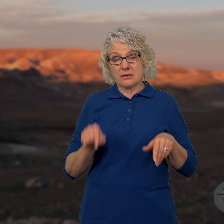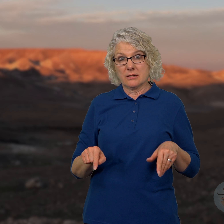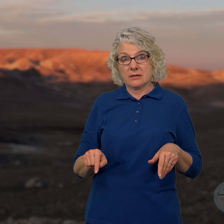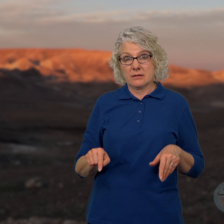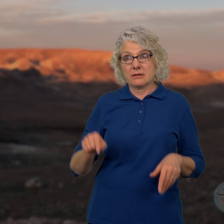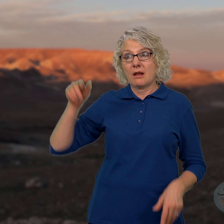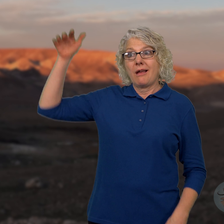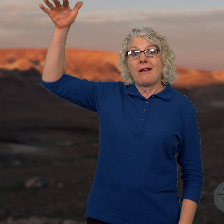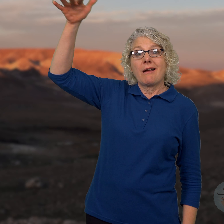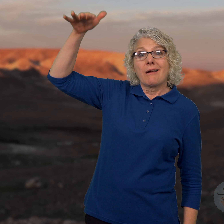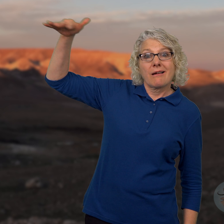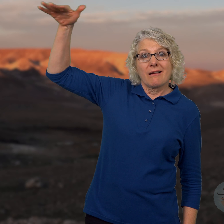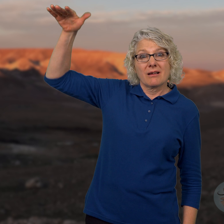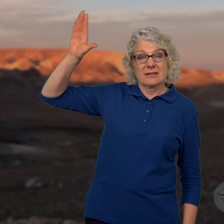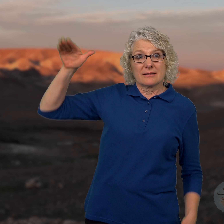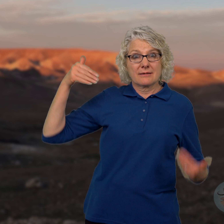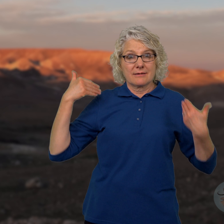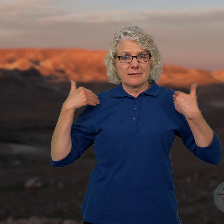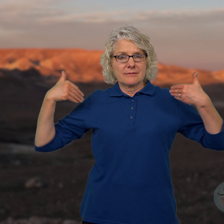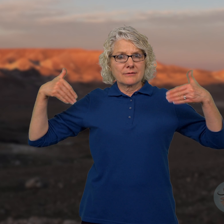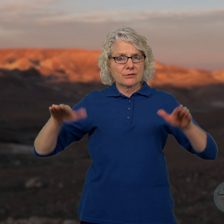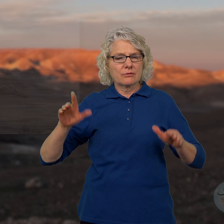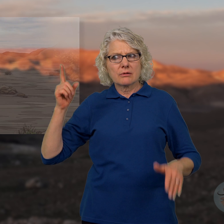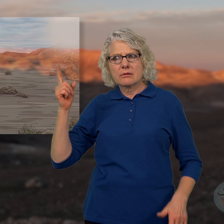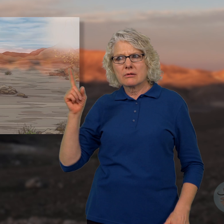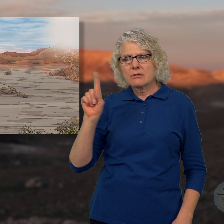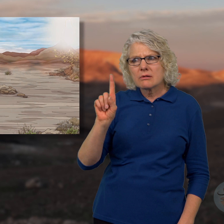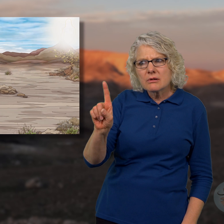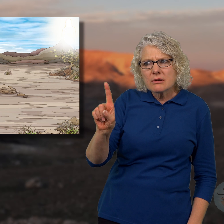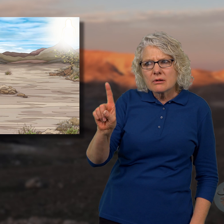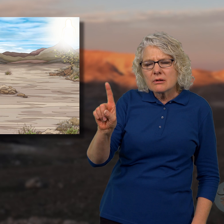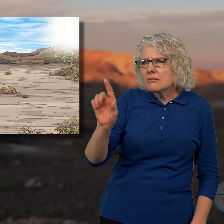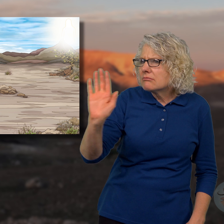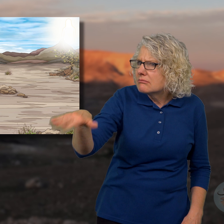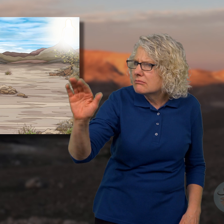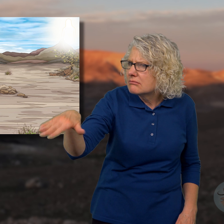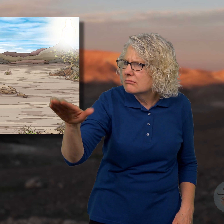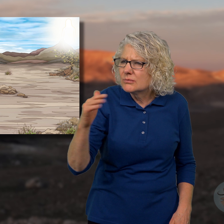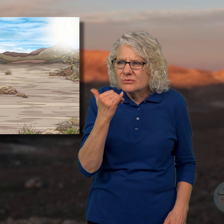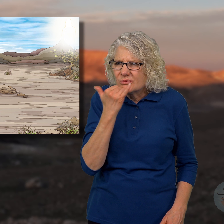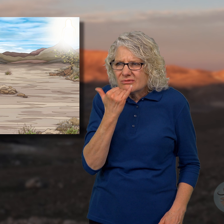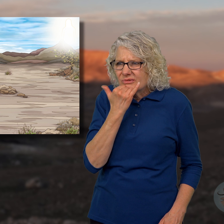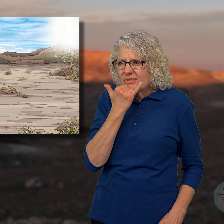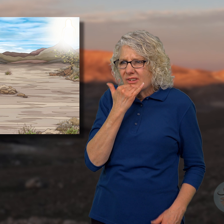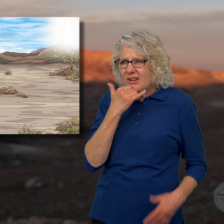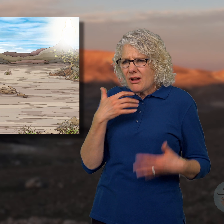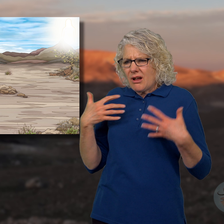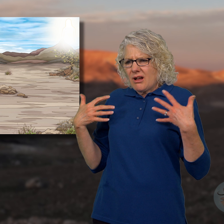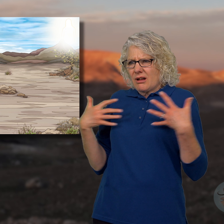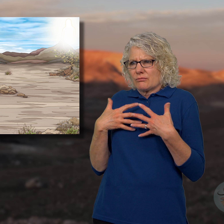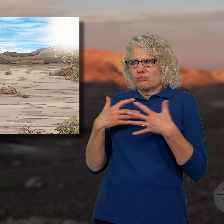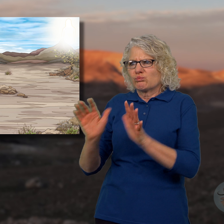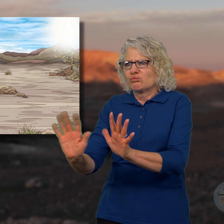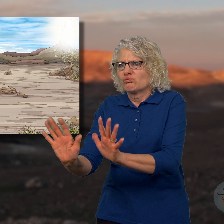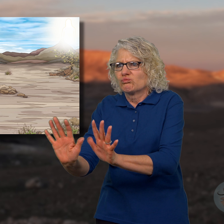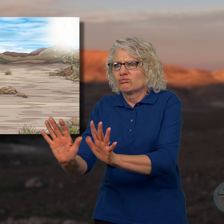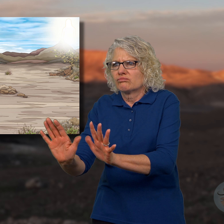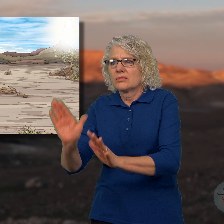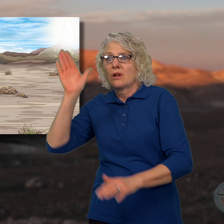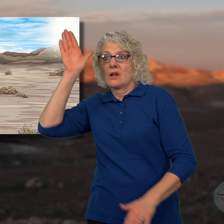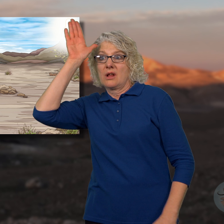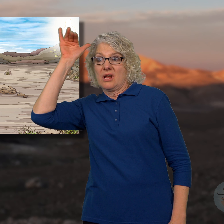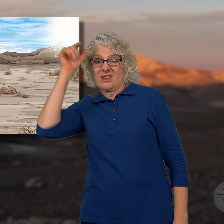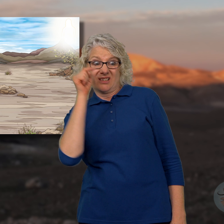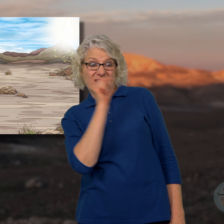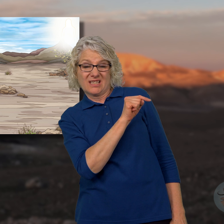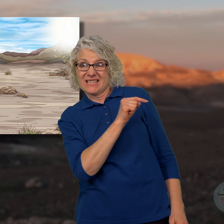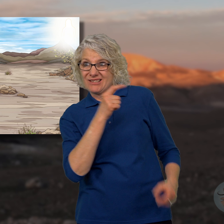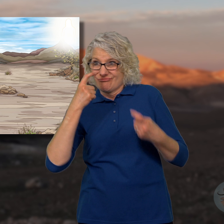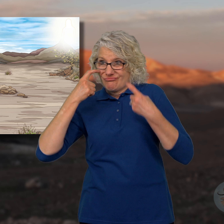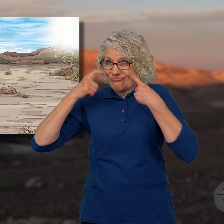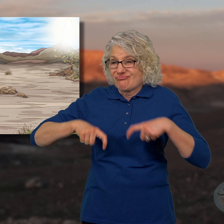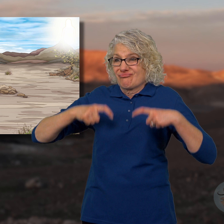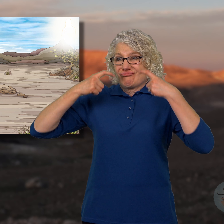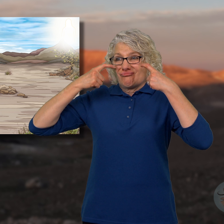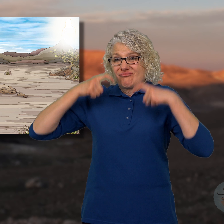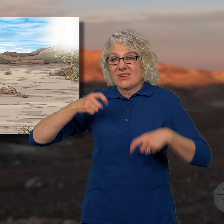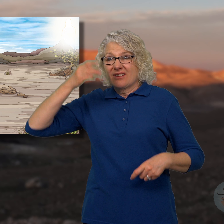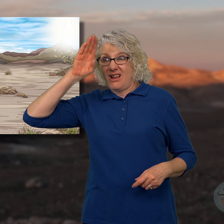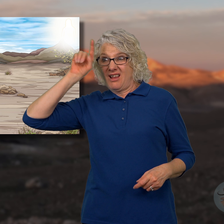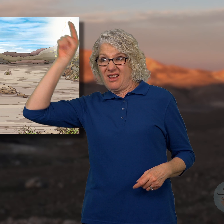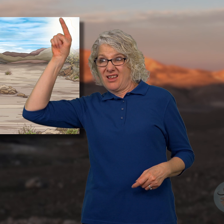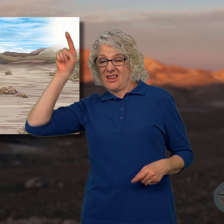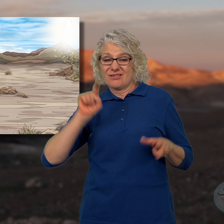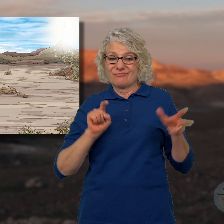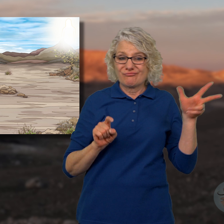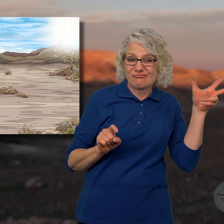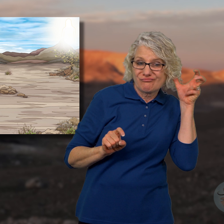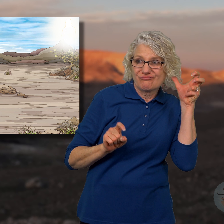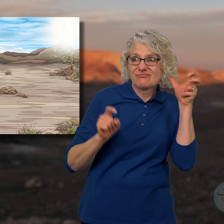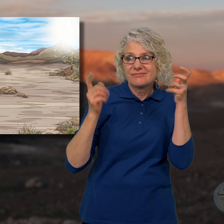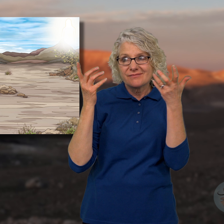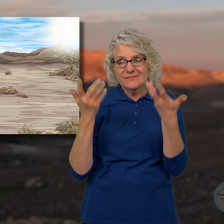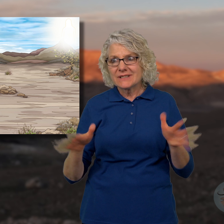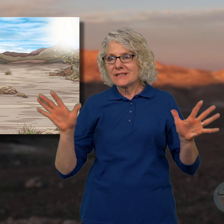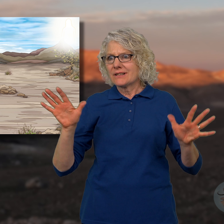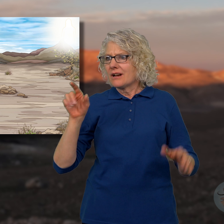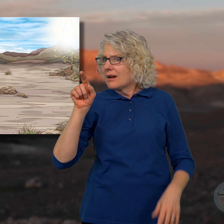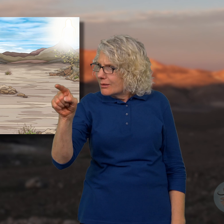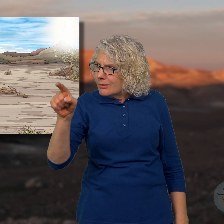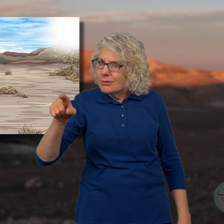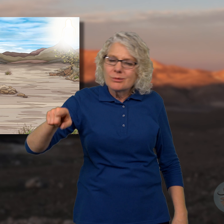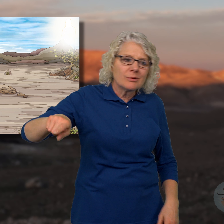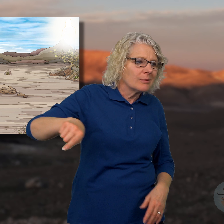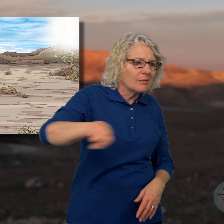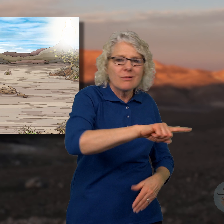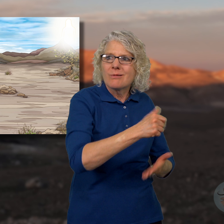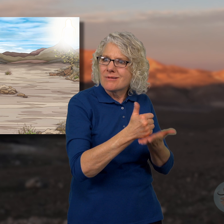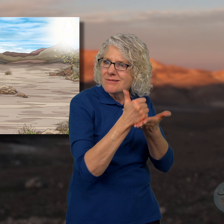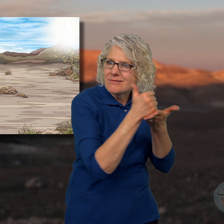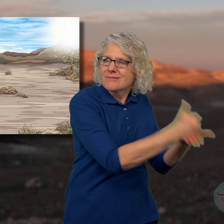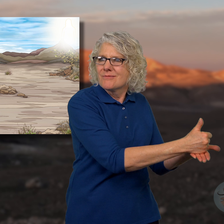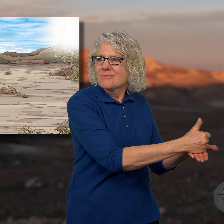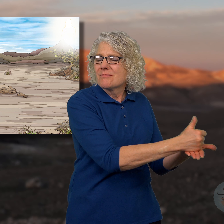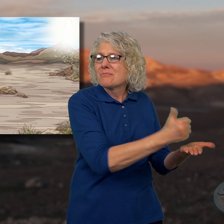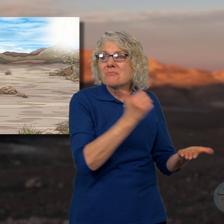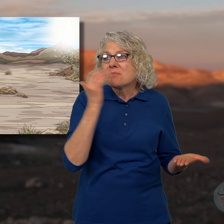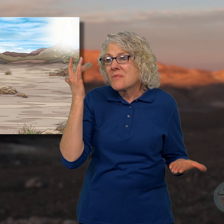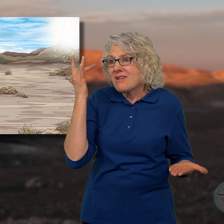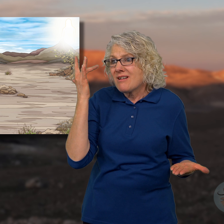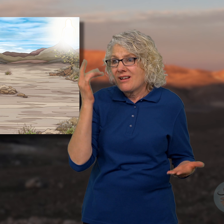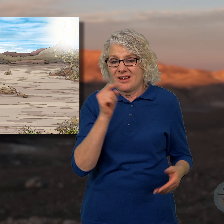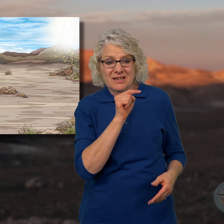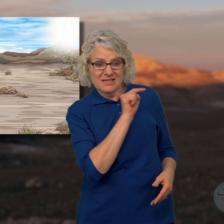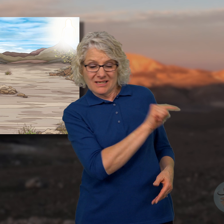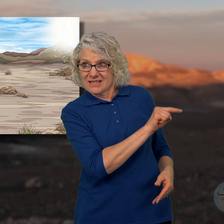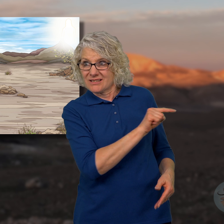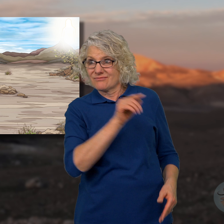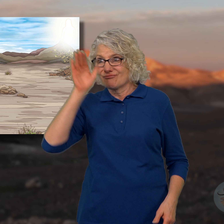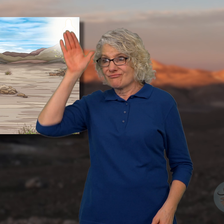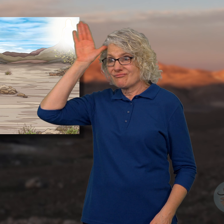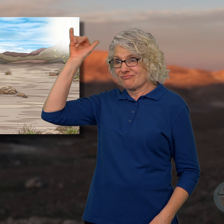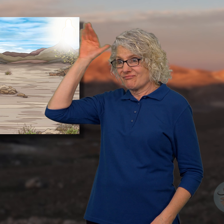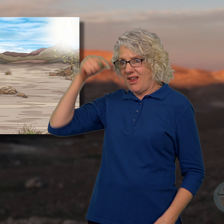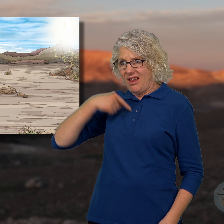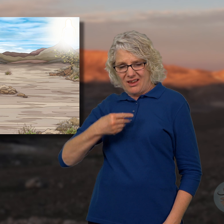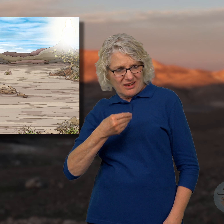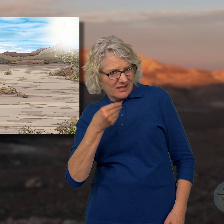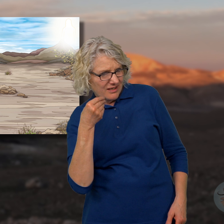Do not be afraid, for God has heard the voice of the boy where he lies.